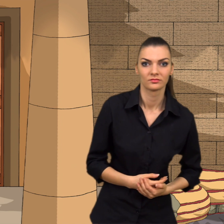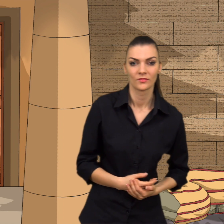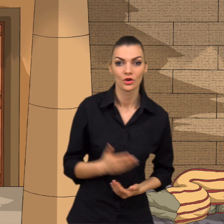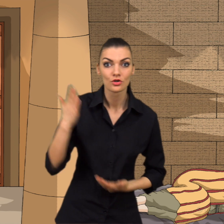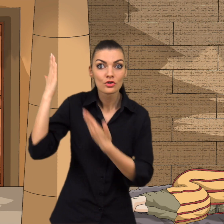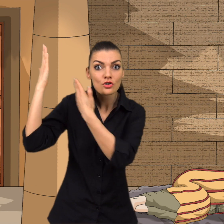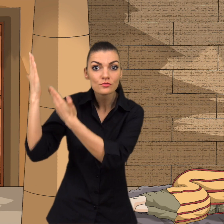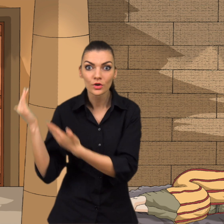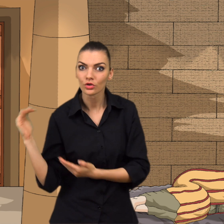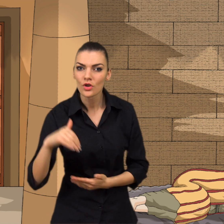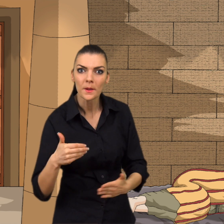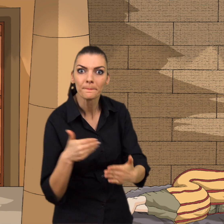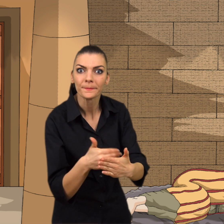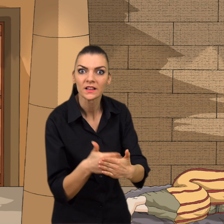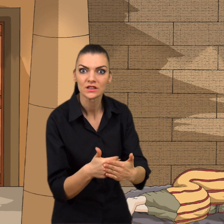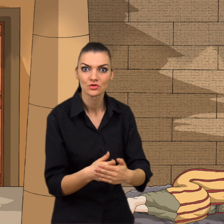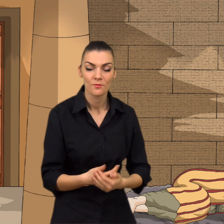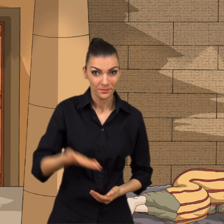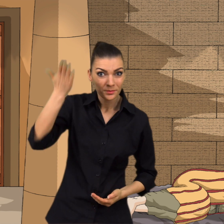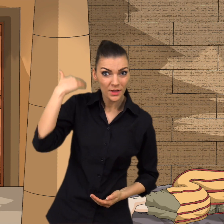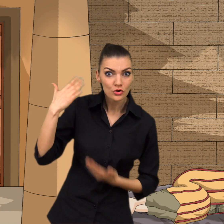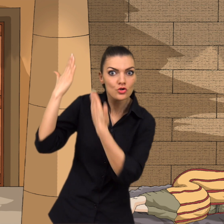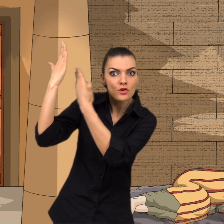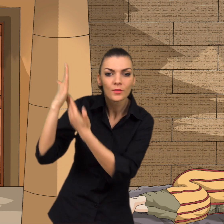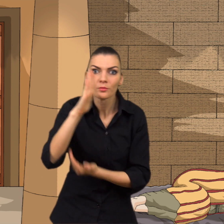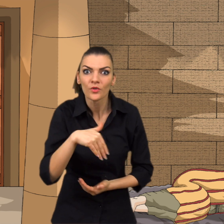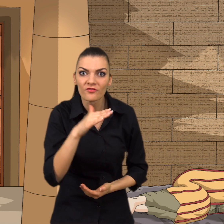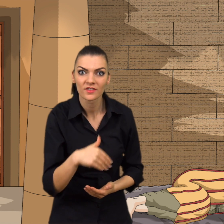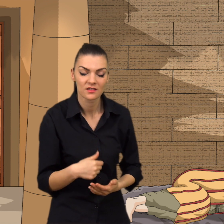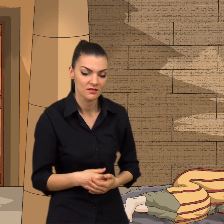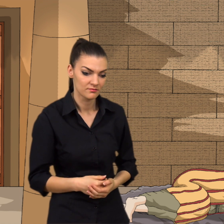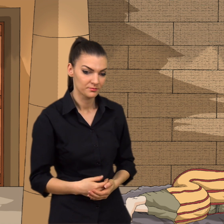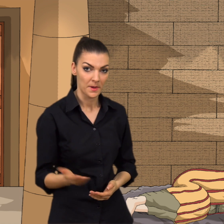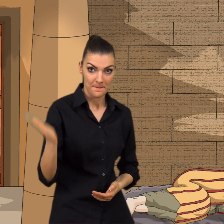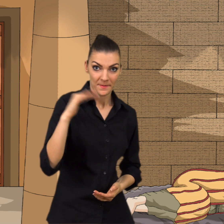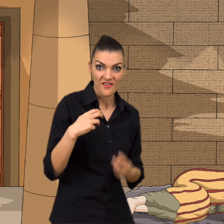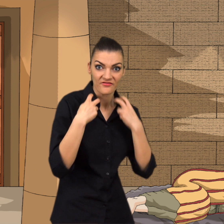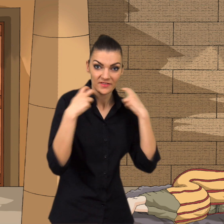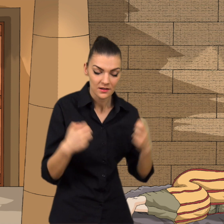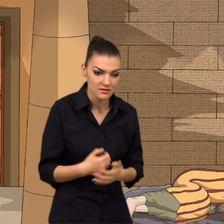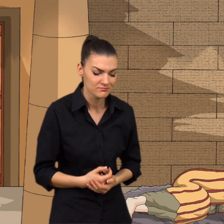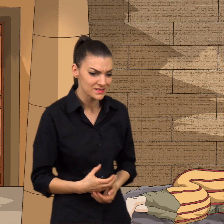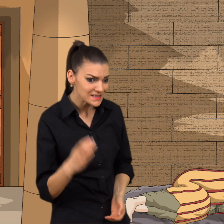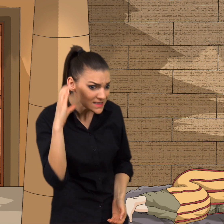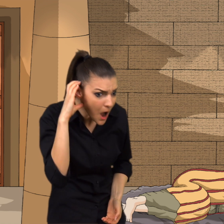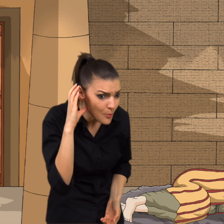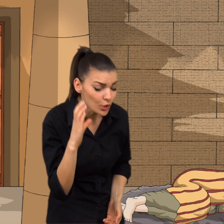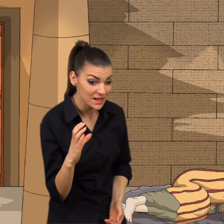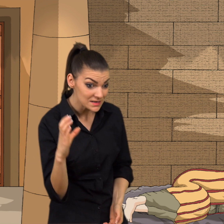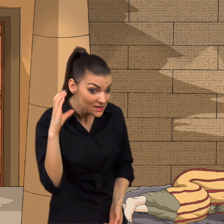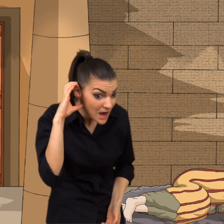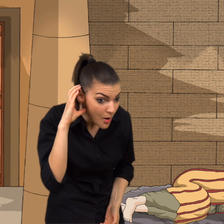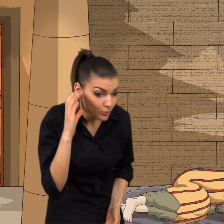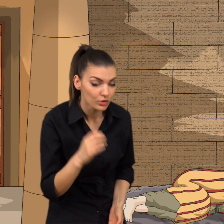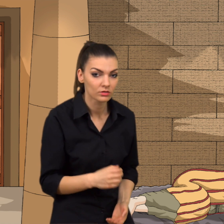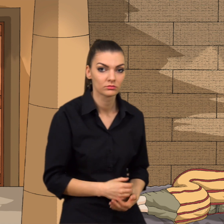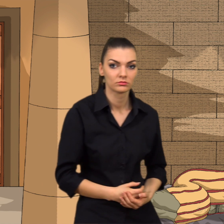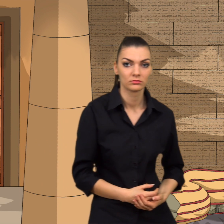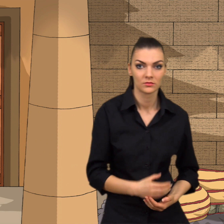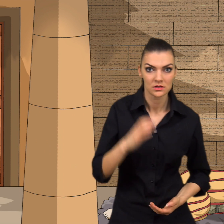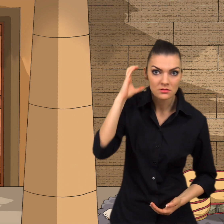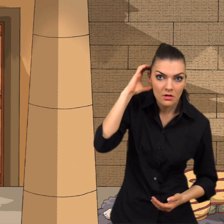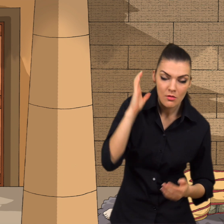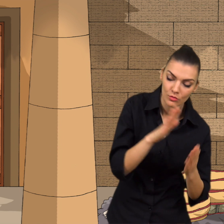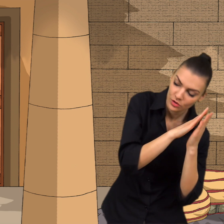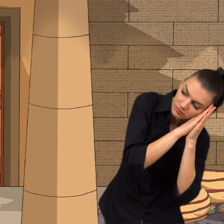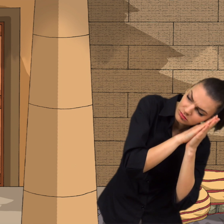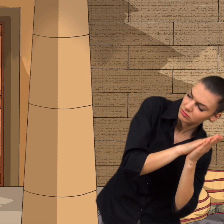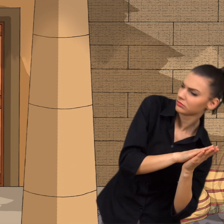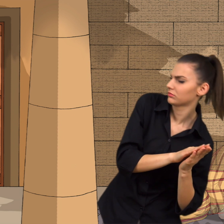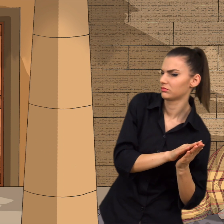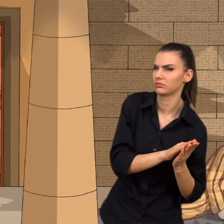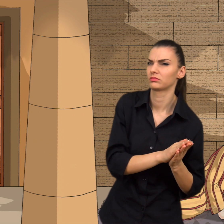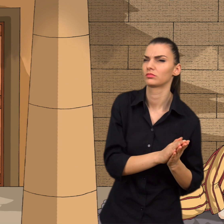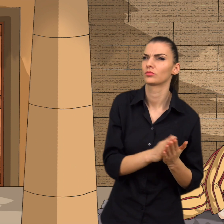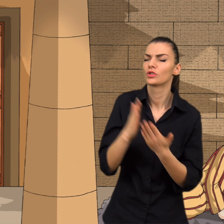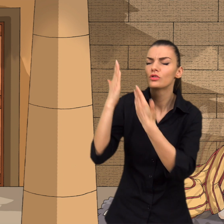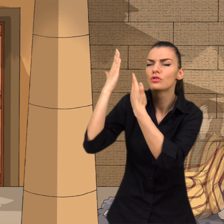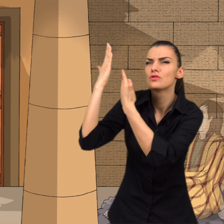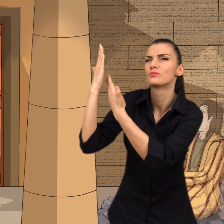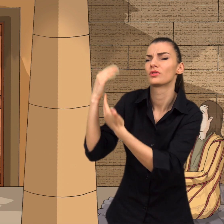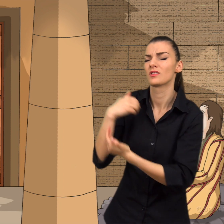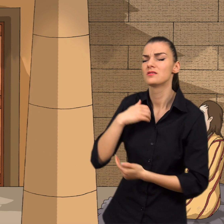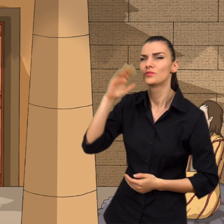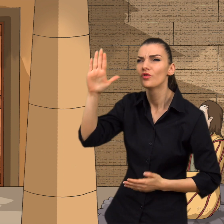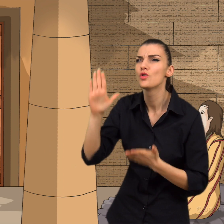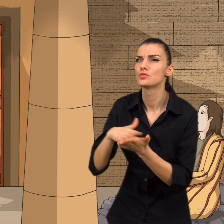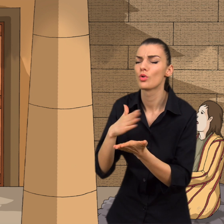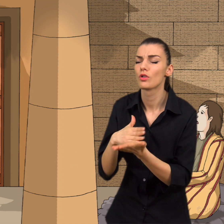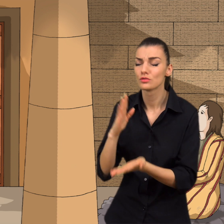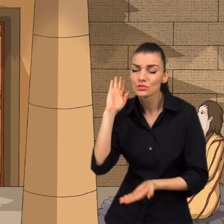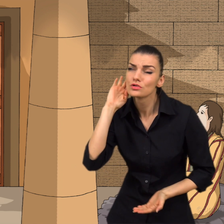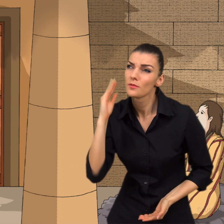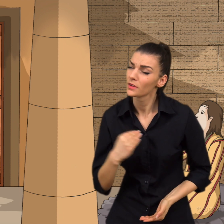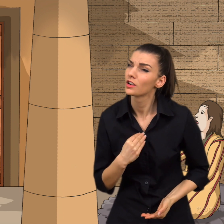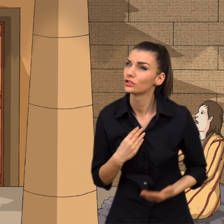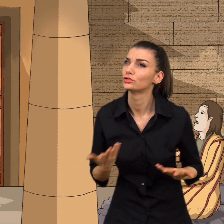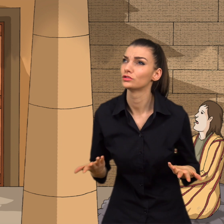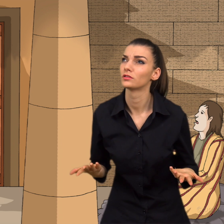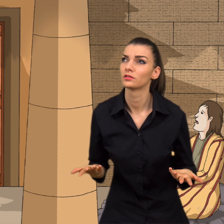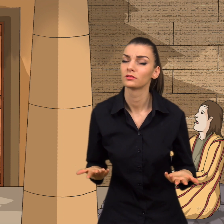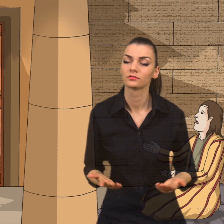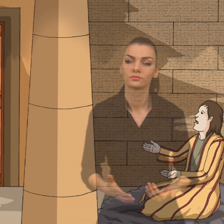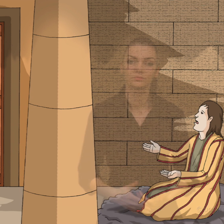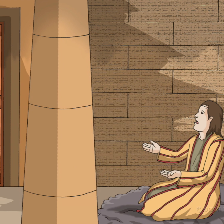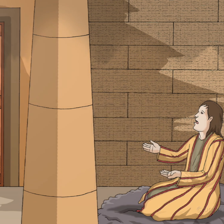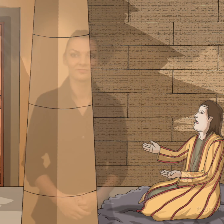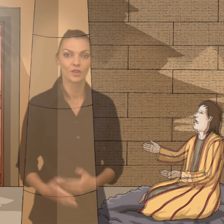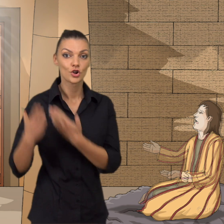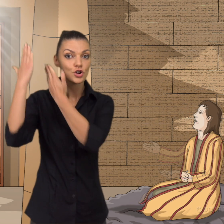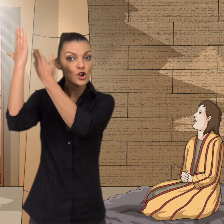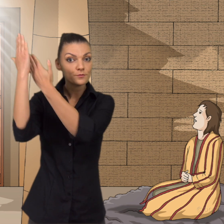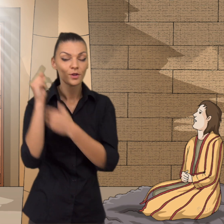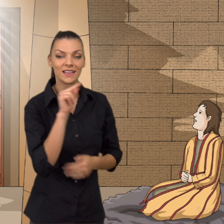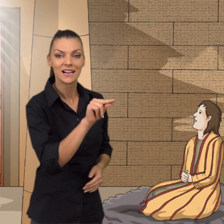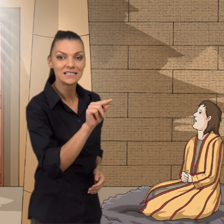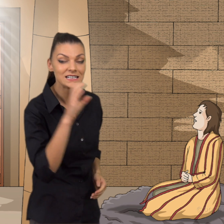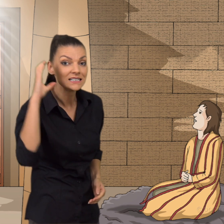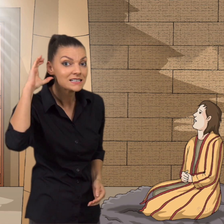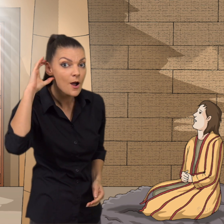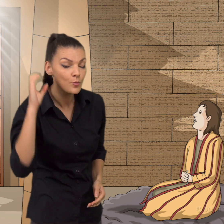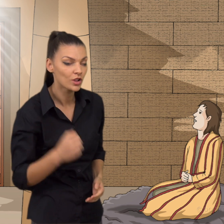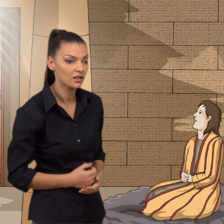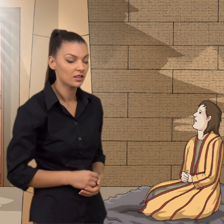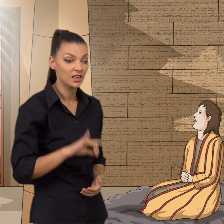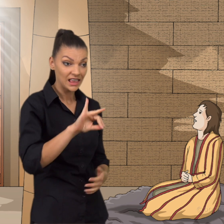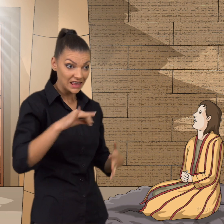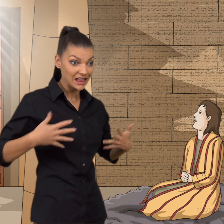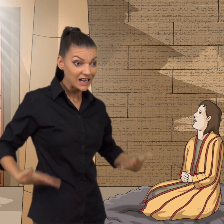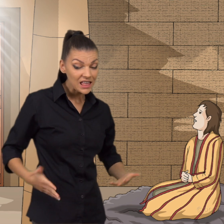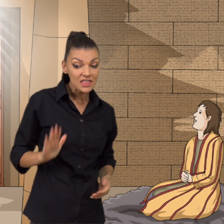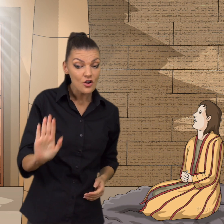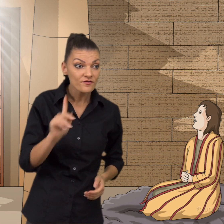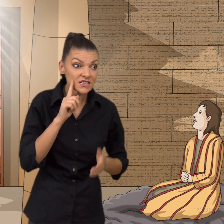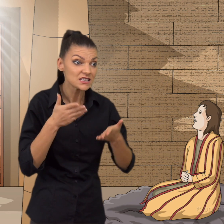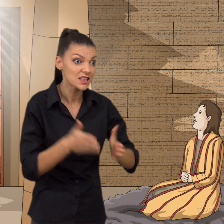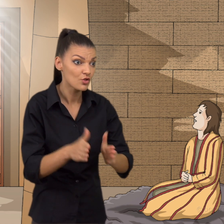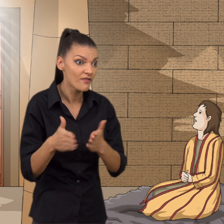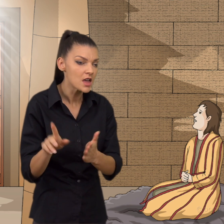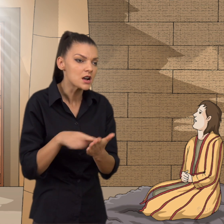Then the LORD came and stood there, calling as before, “Samuel! Samuel!” And Samuel answered, “Speak, for Your servant is listening.”